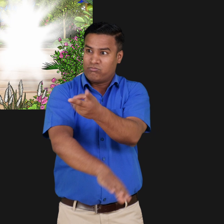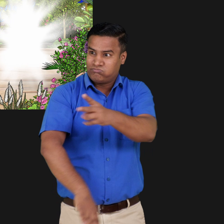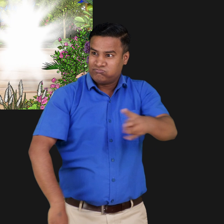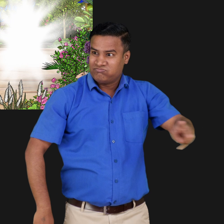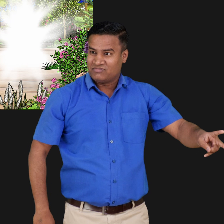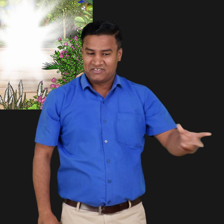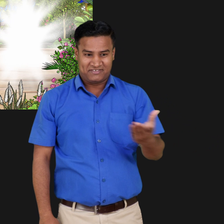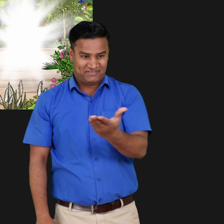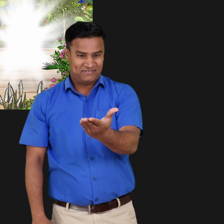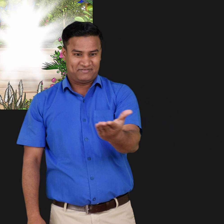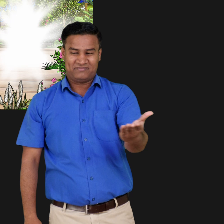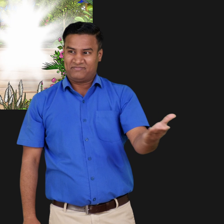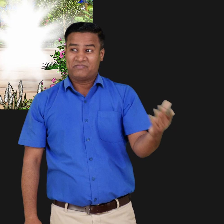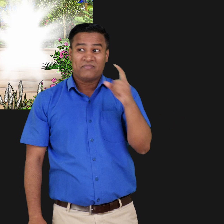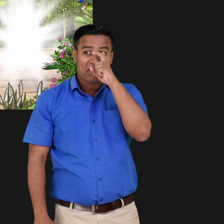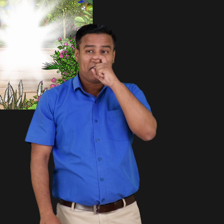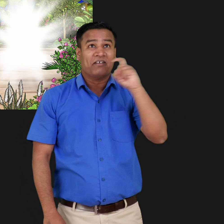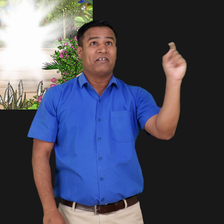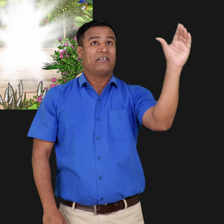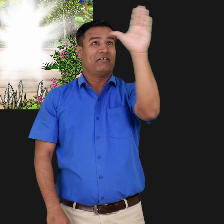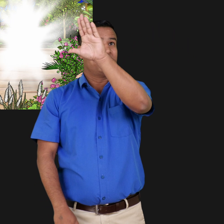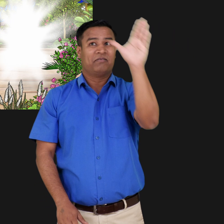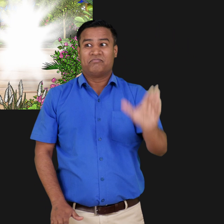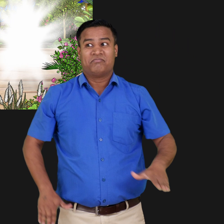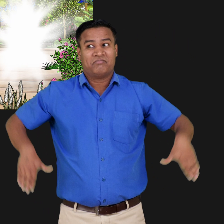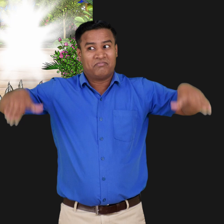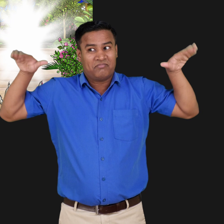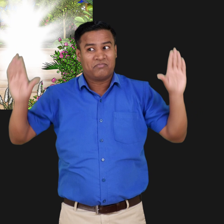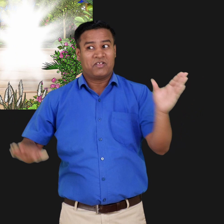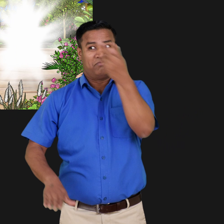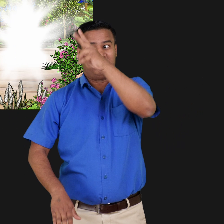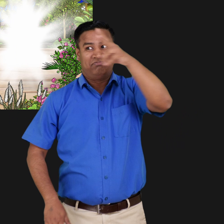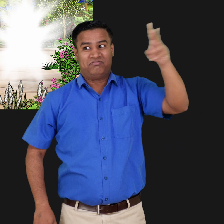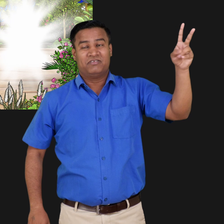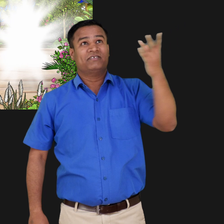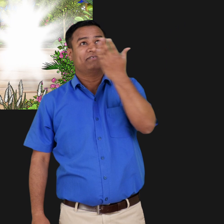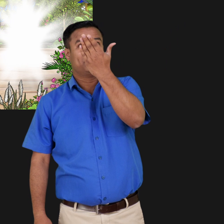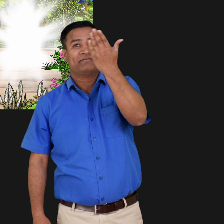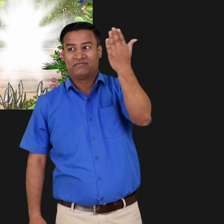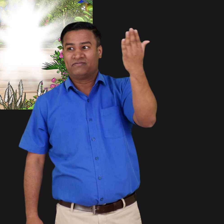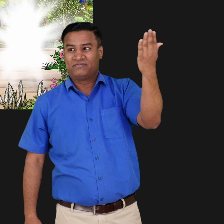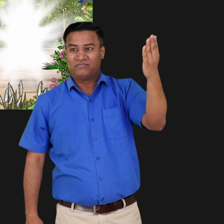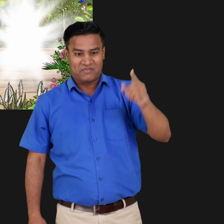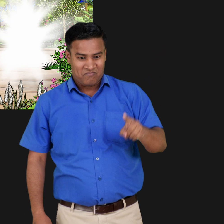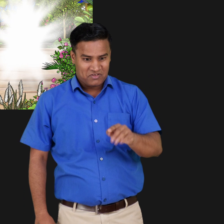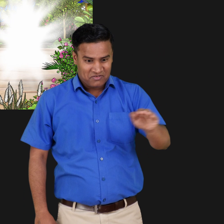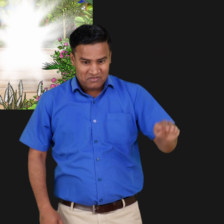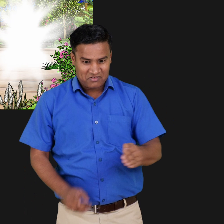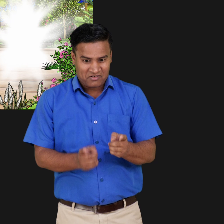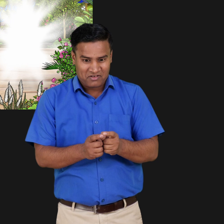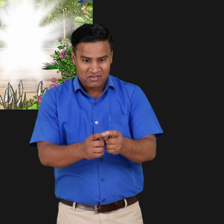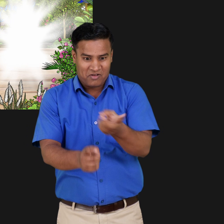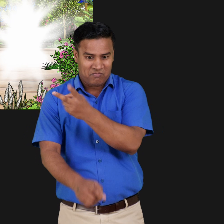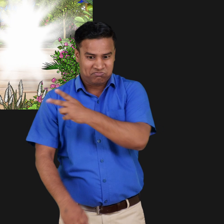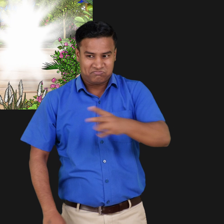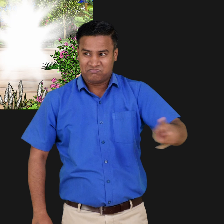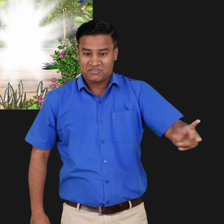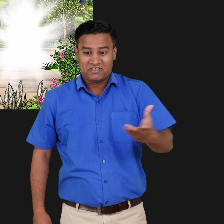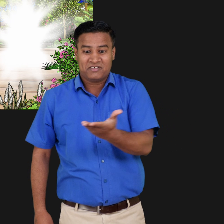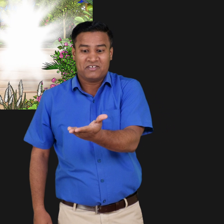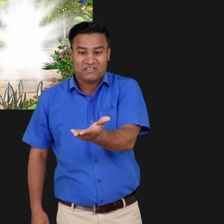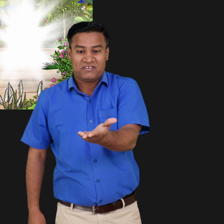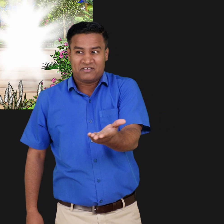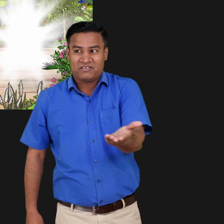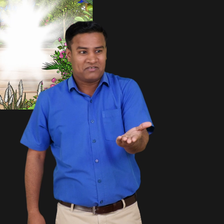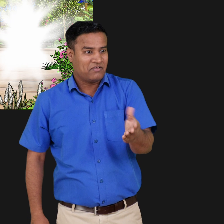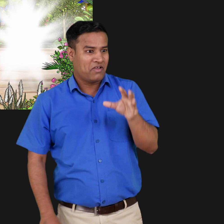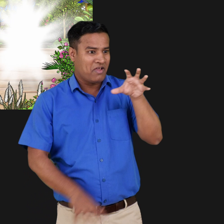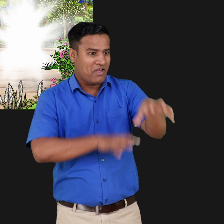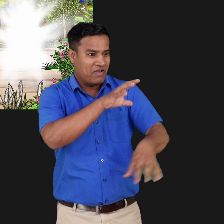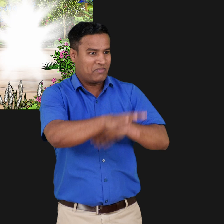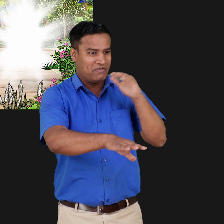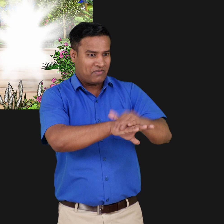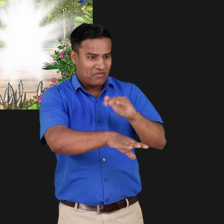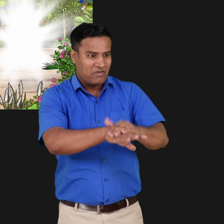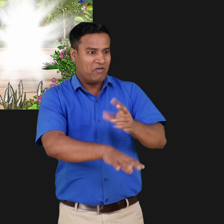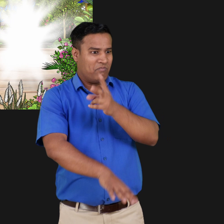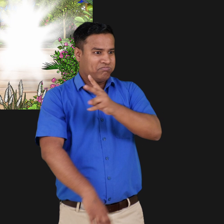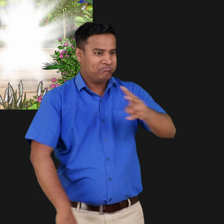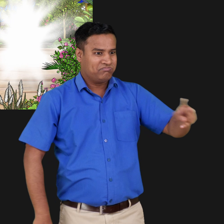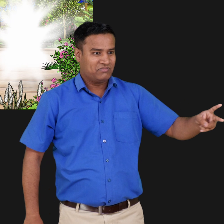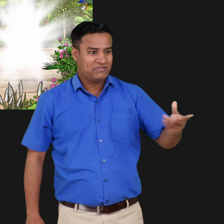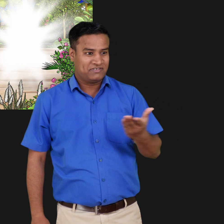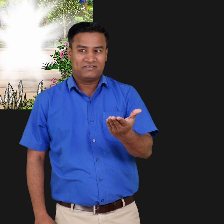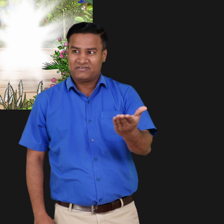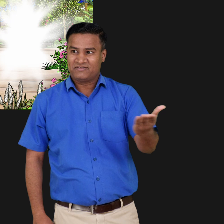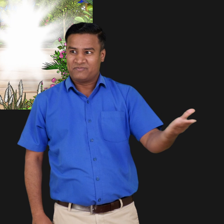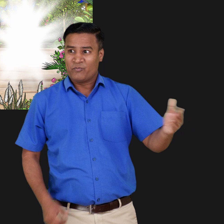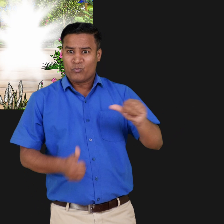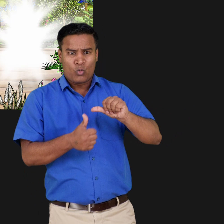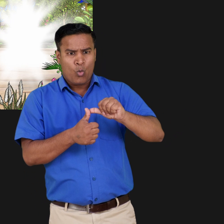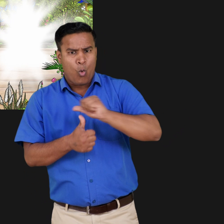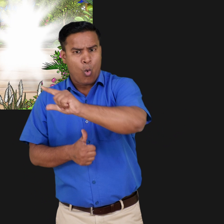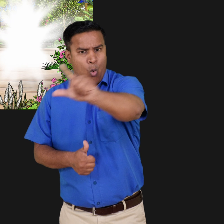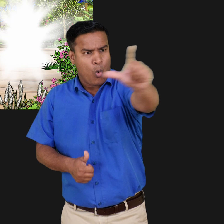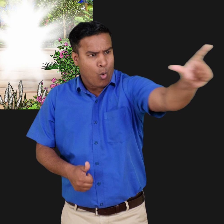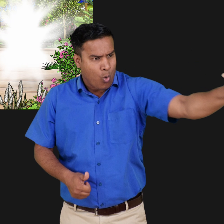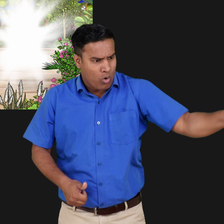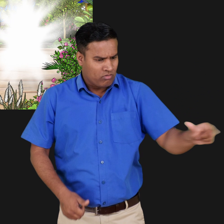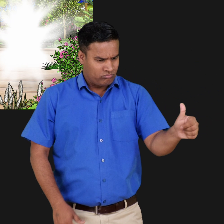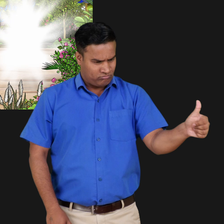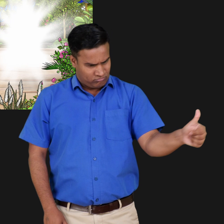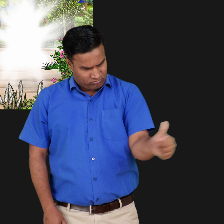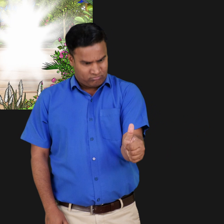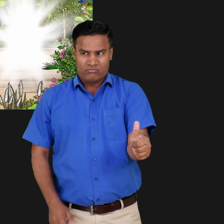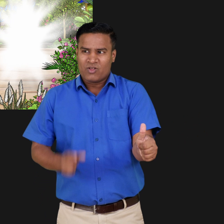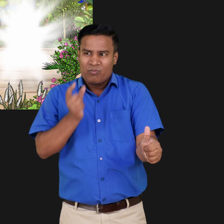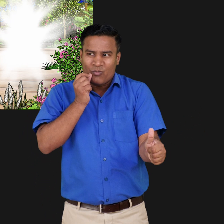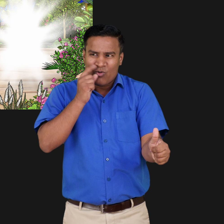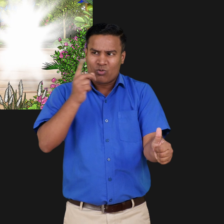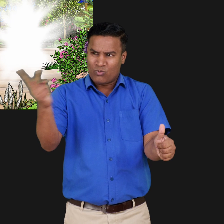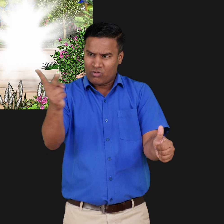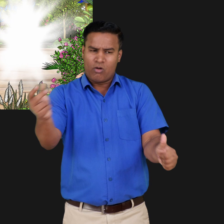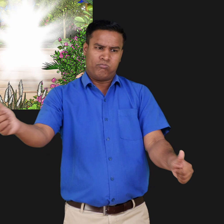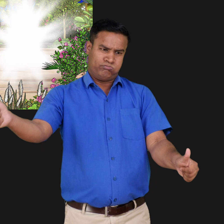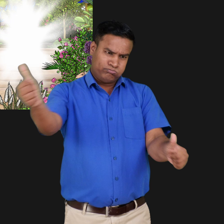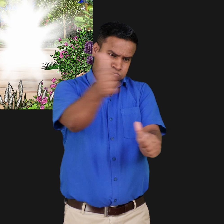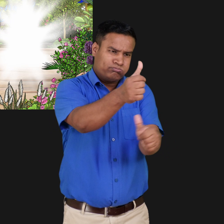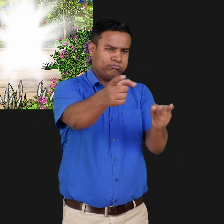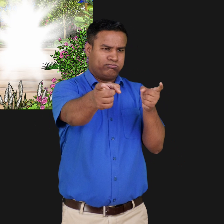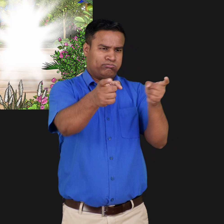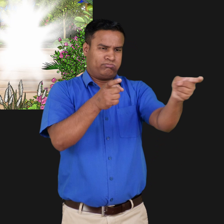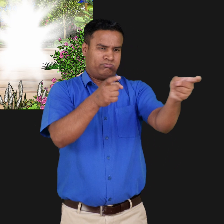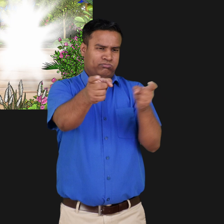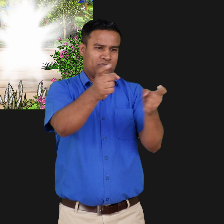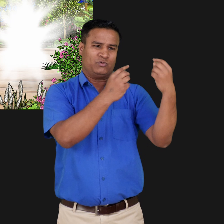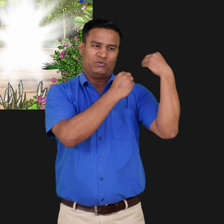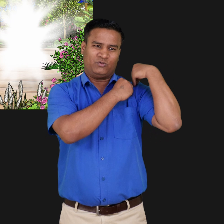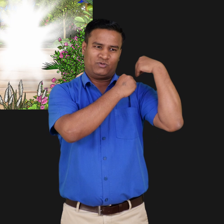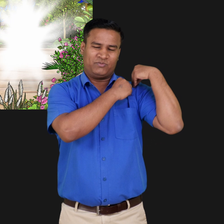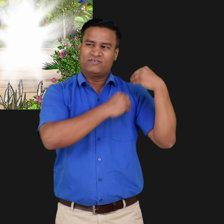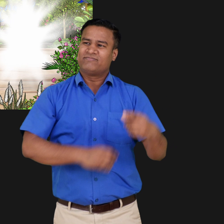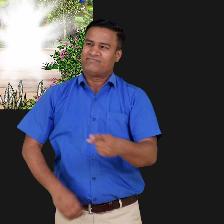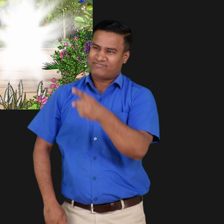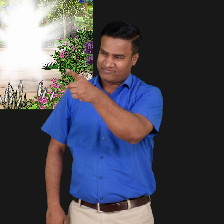rule over the fish of the sea and the birds of the air and every creature that crawls upon the earth.”